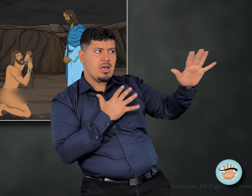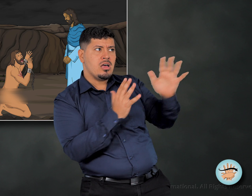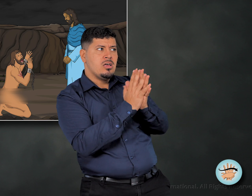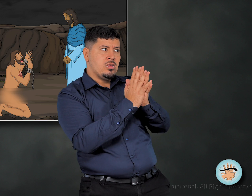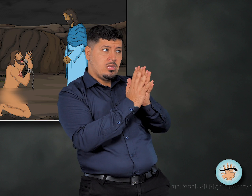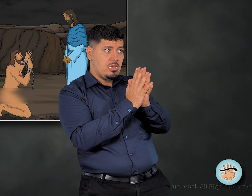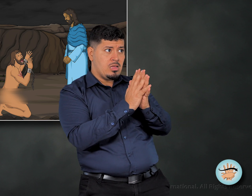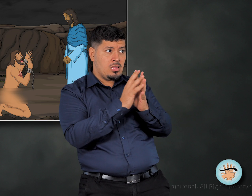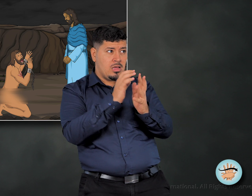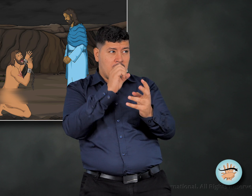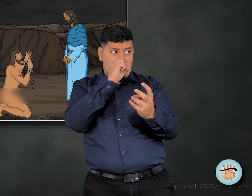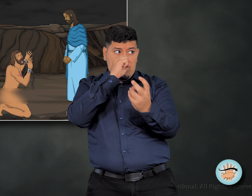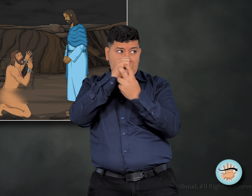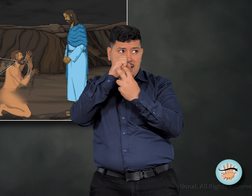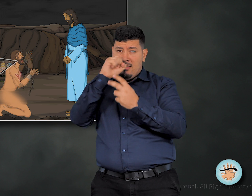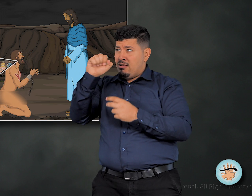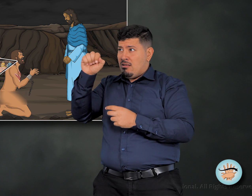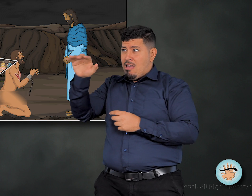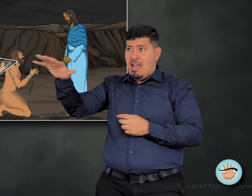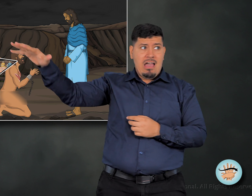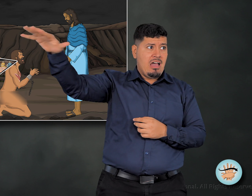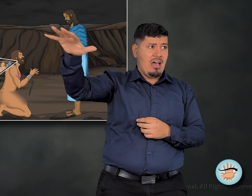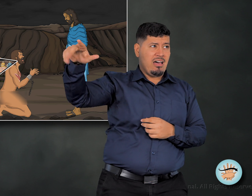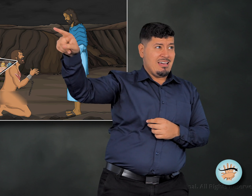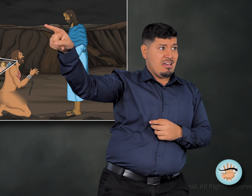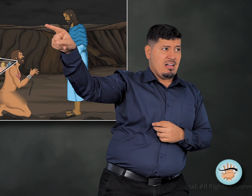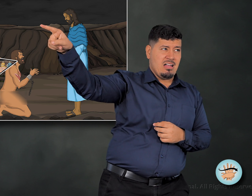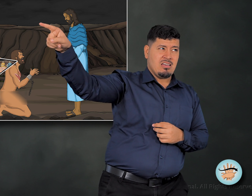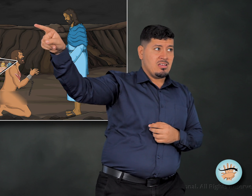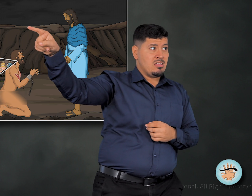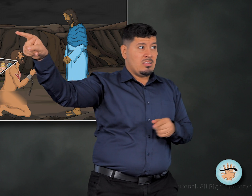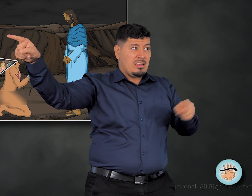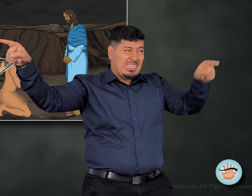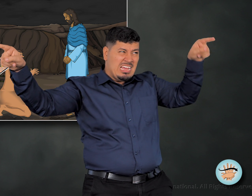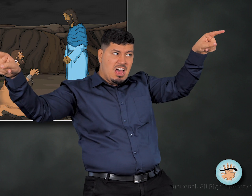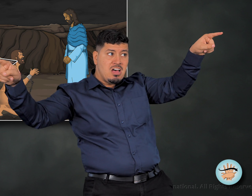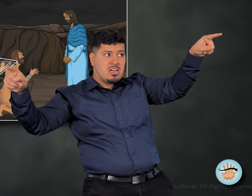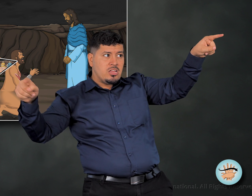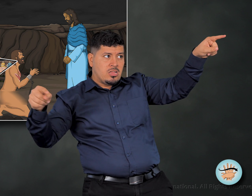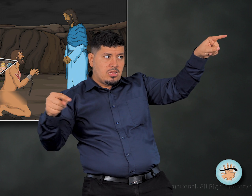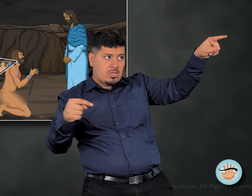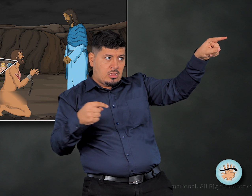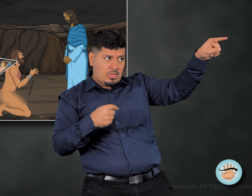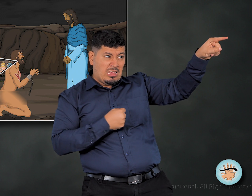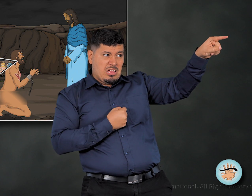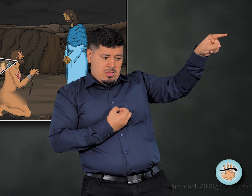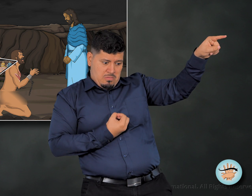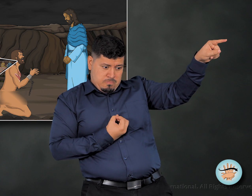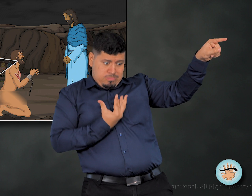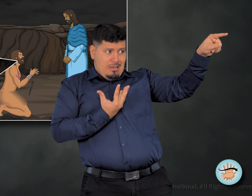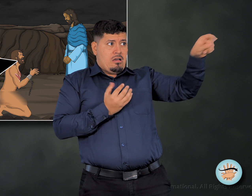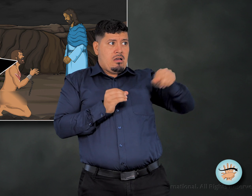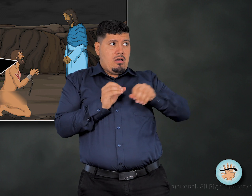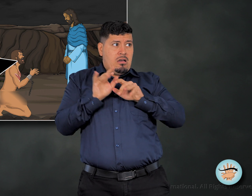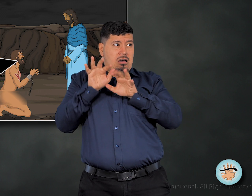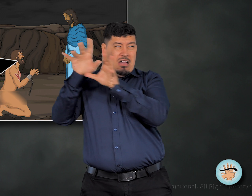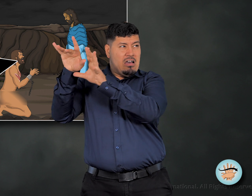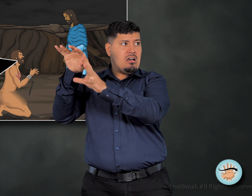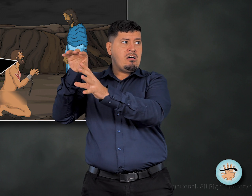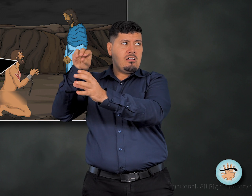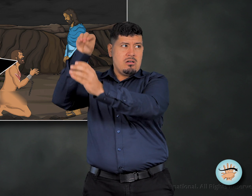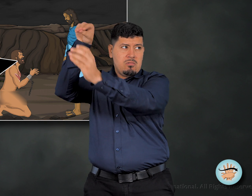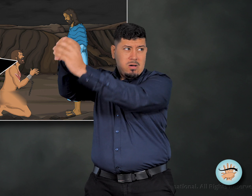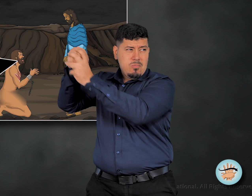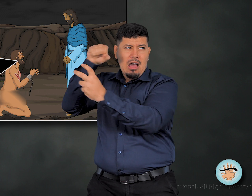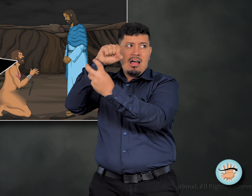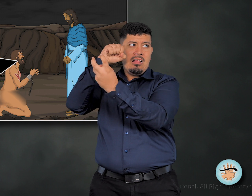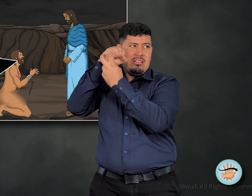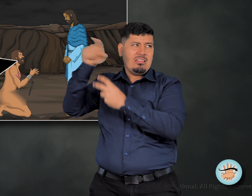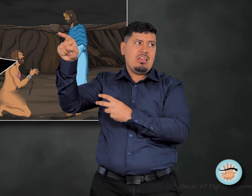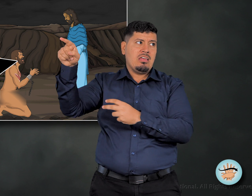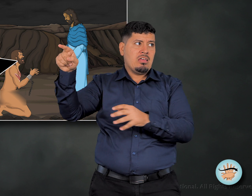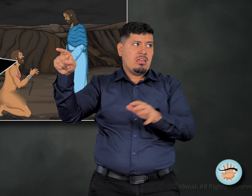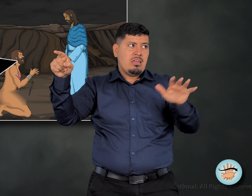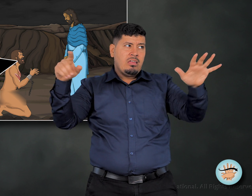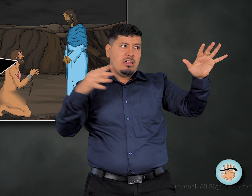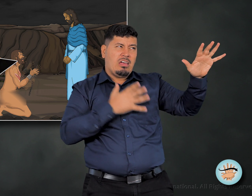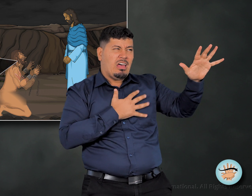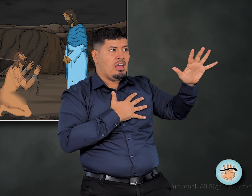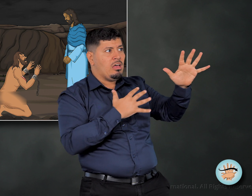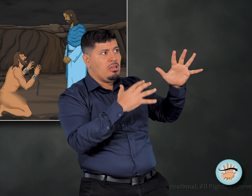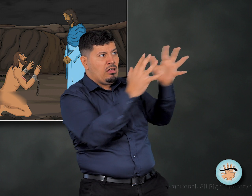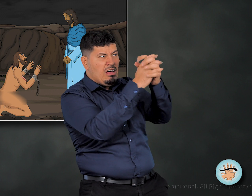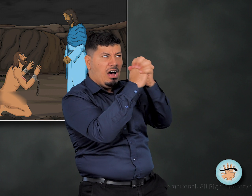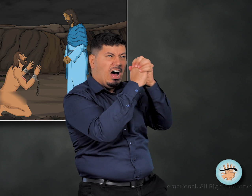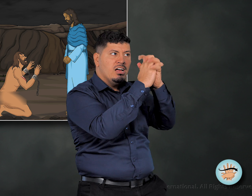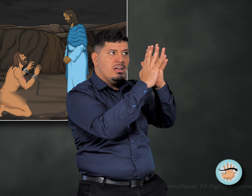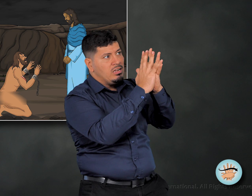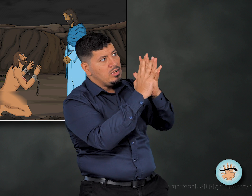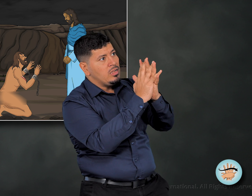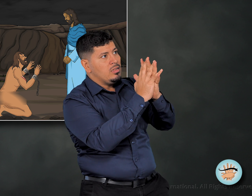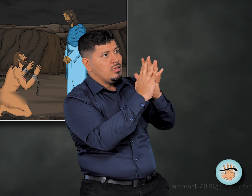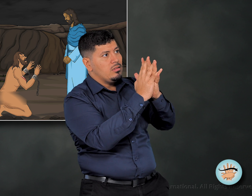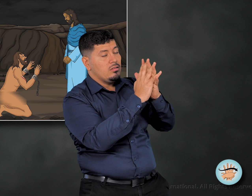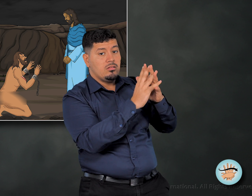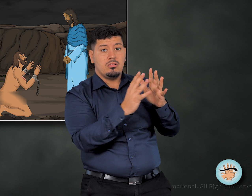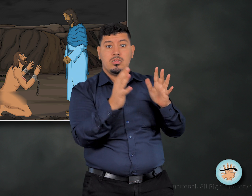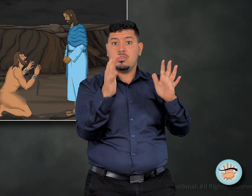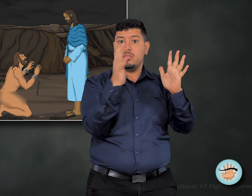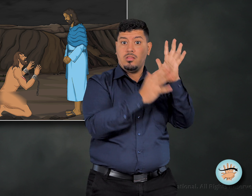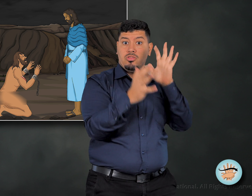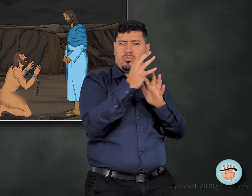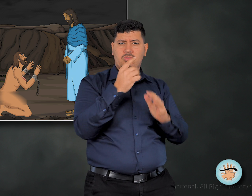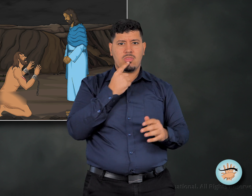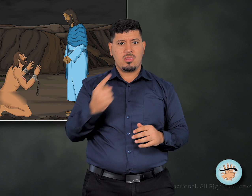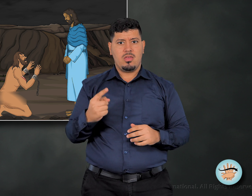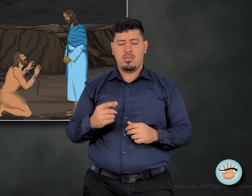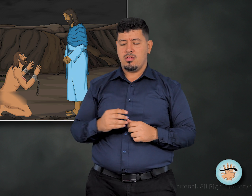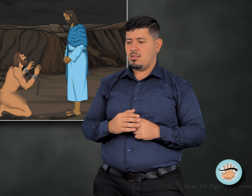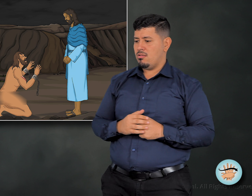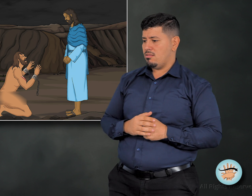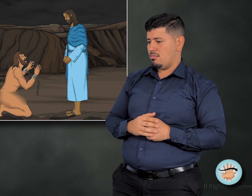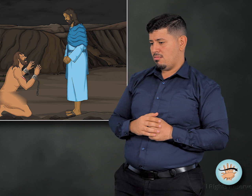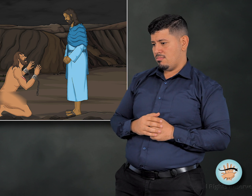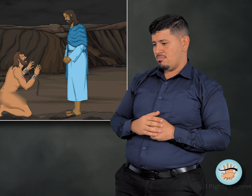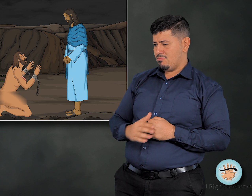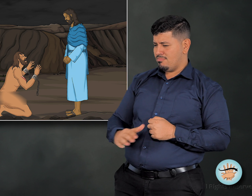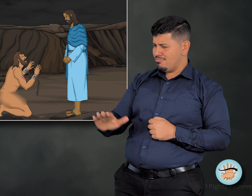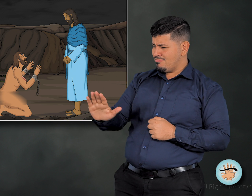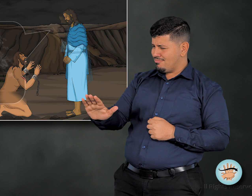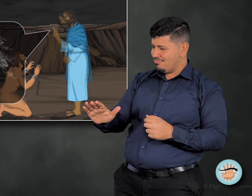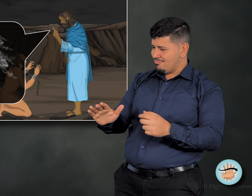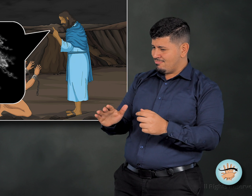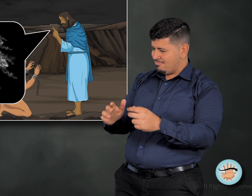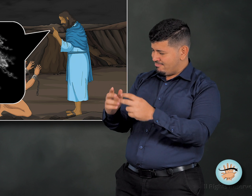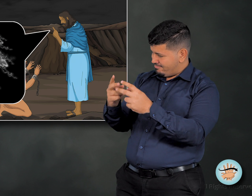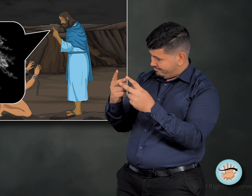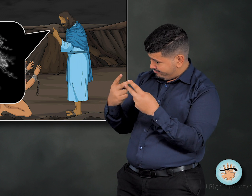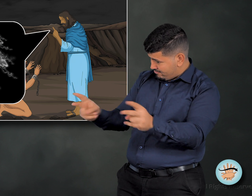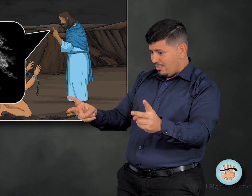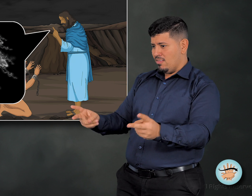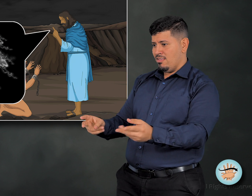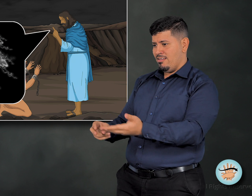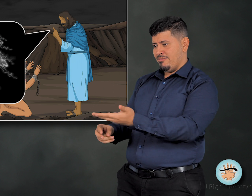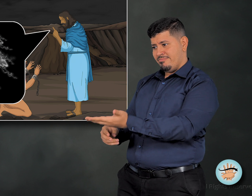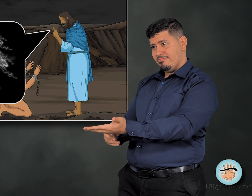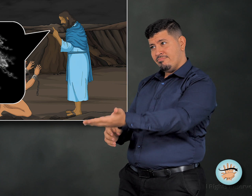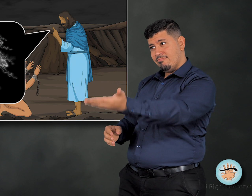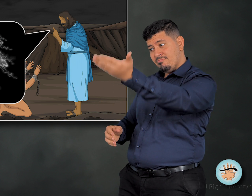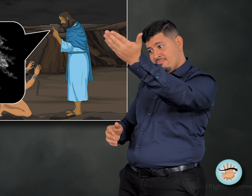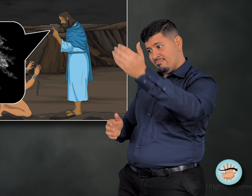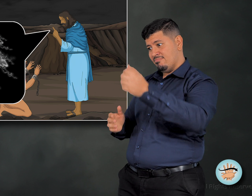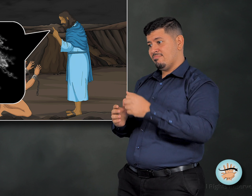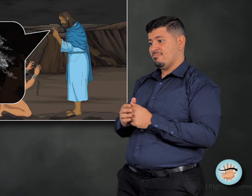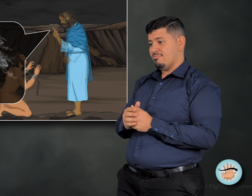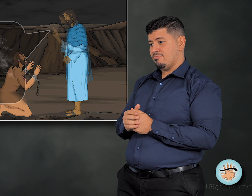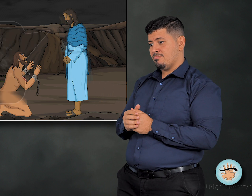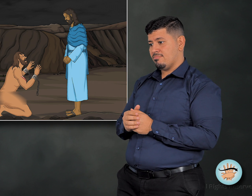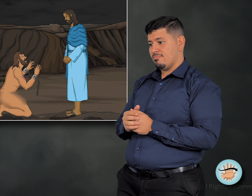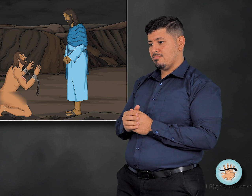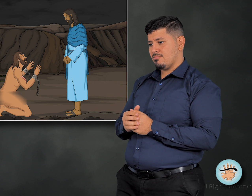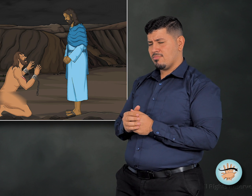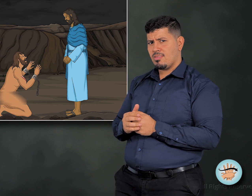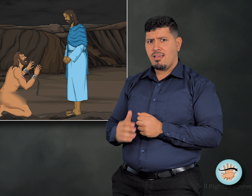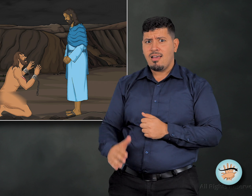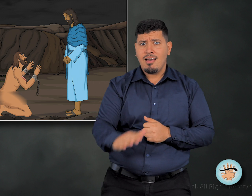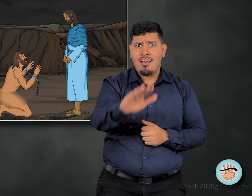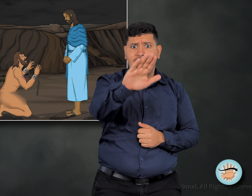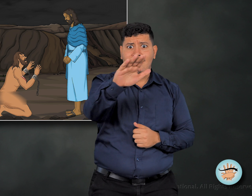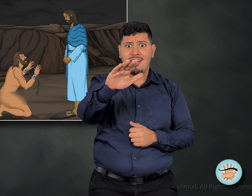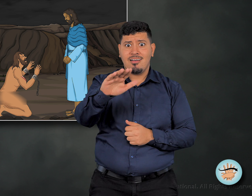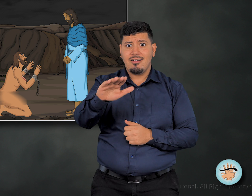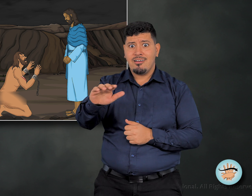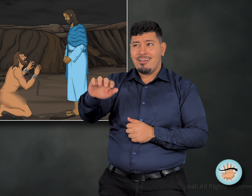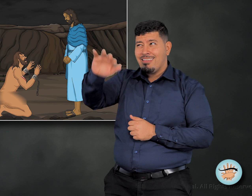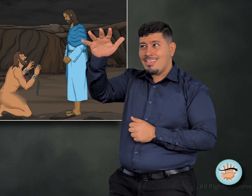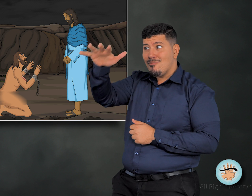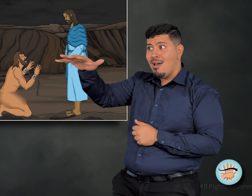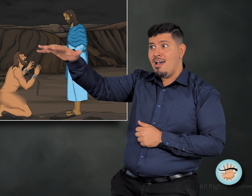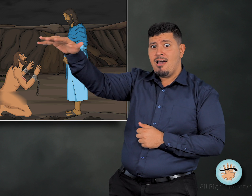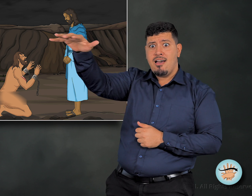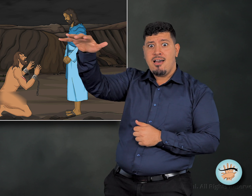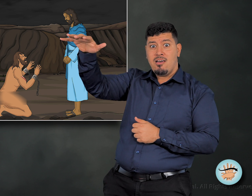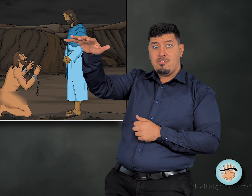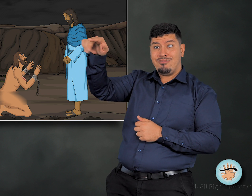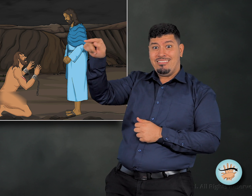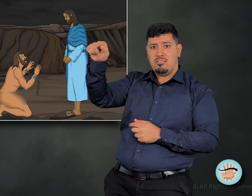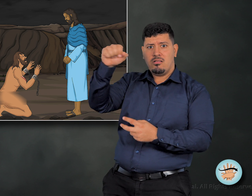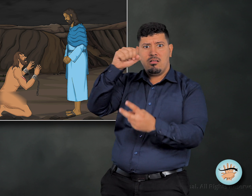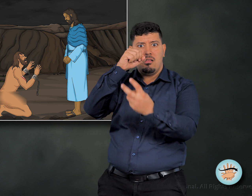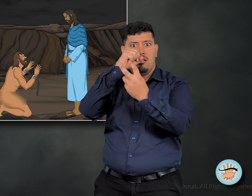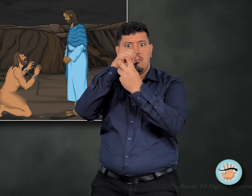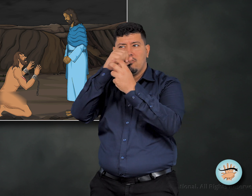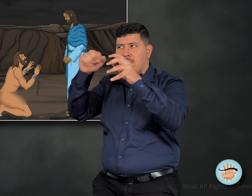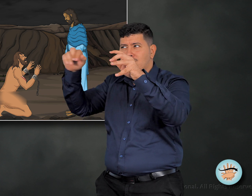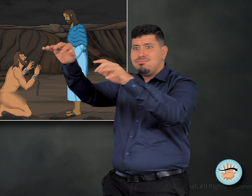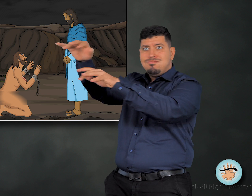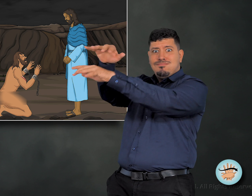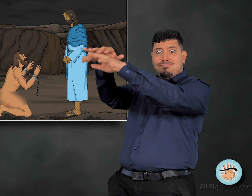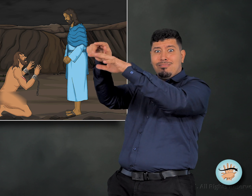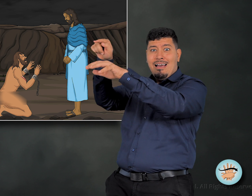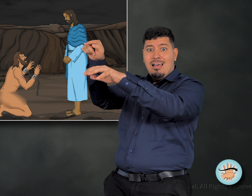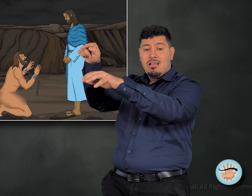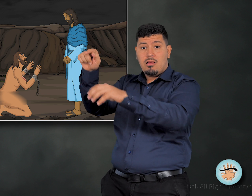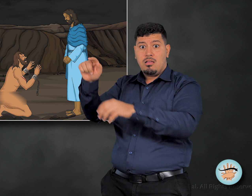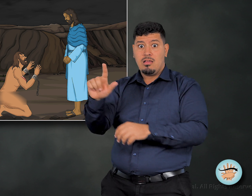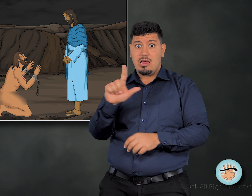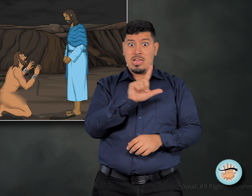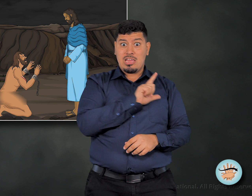So the demons begged Jesus, “Send us to the pigs, so that we may enter them.”